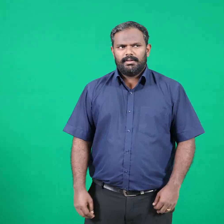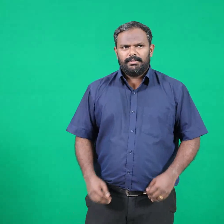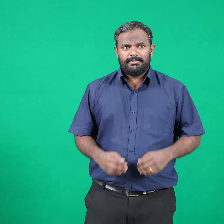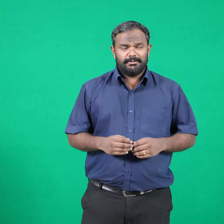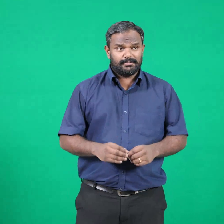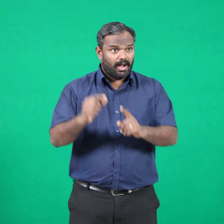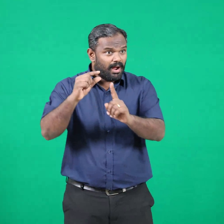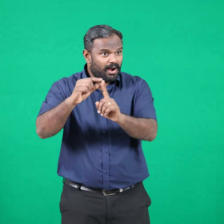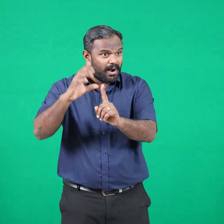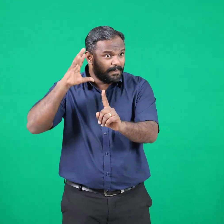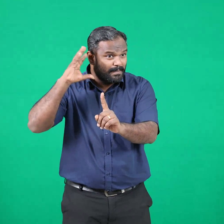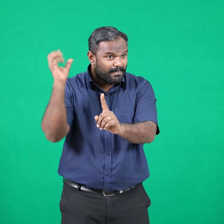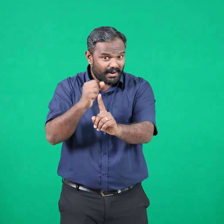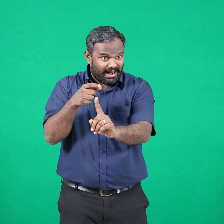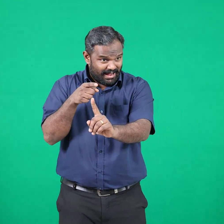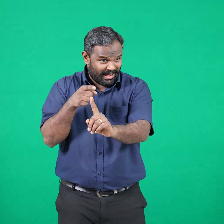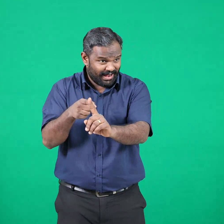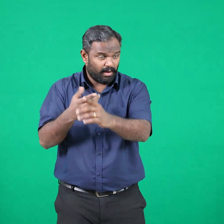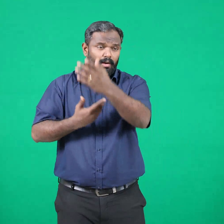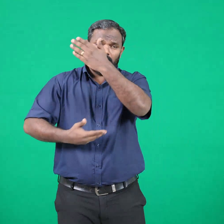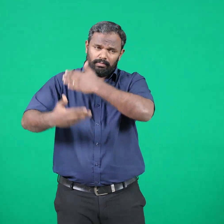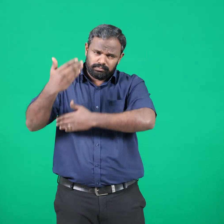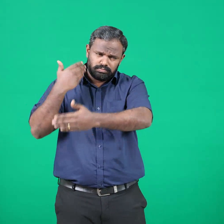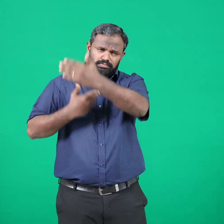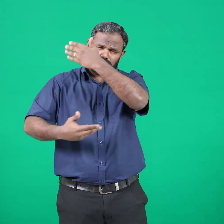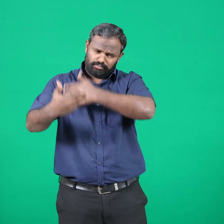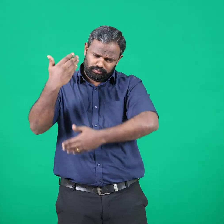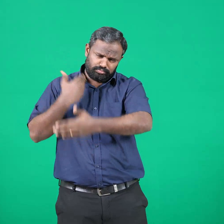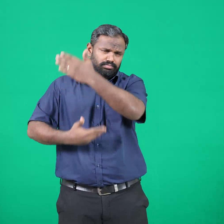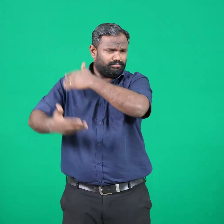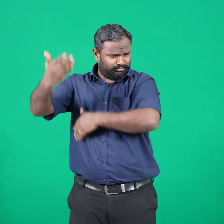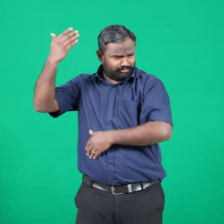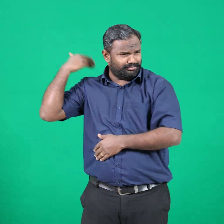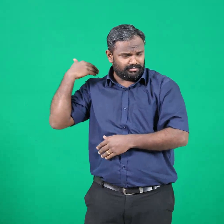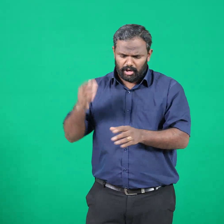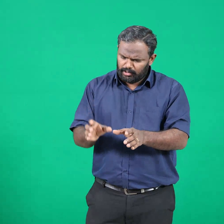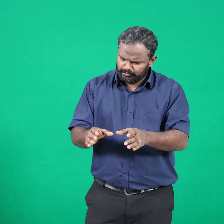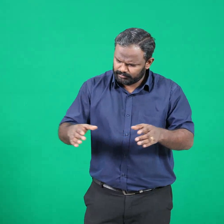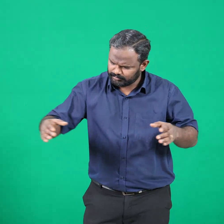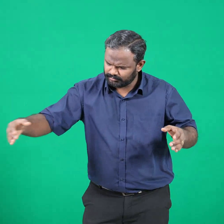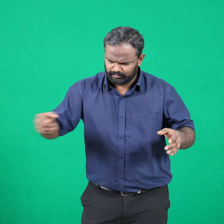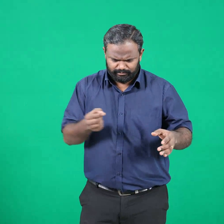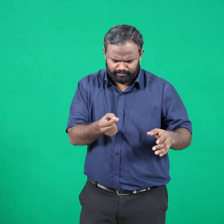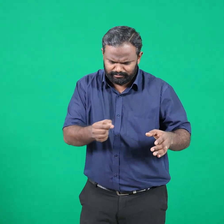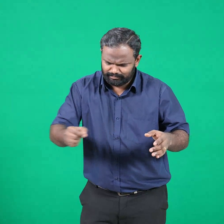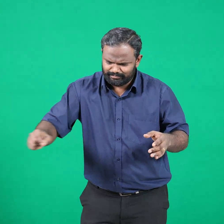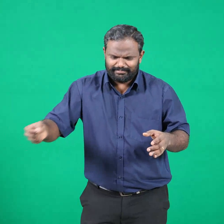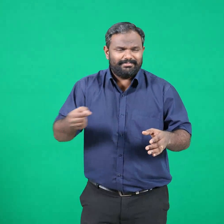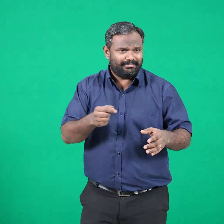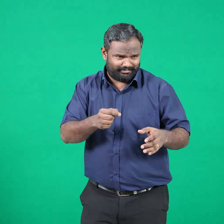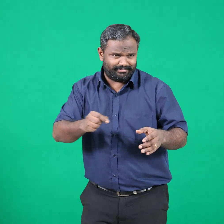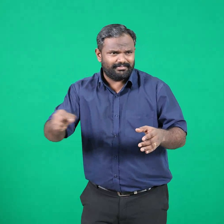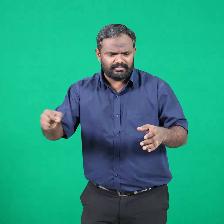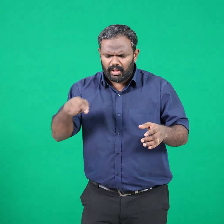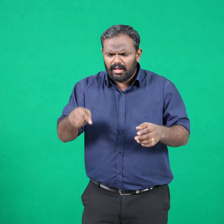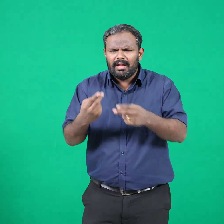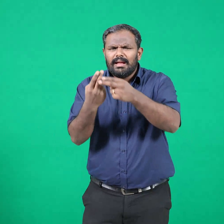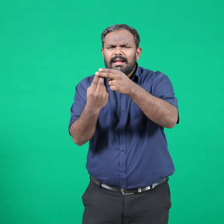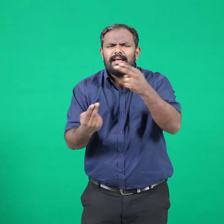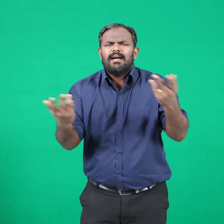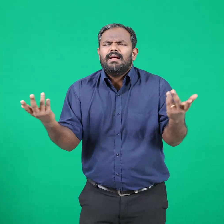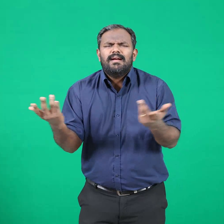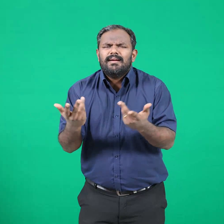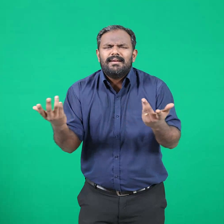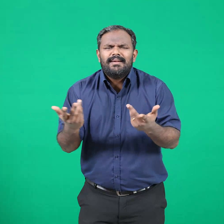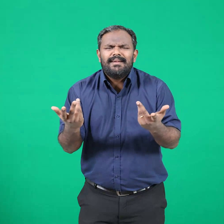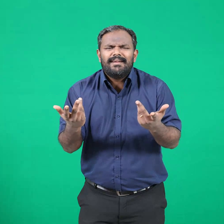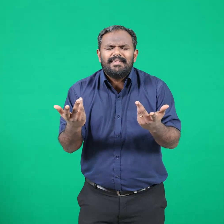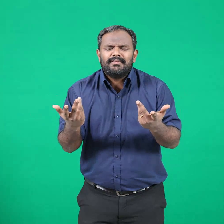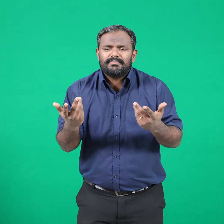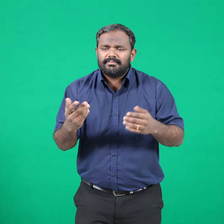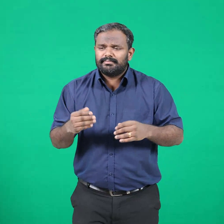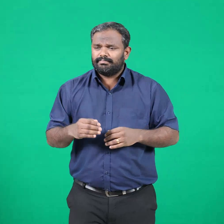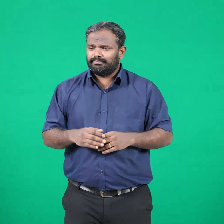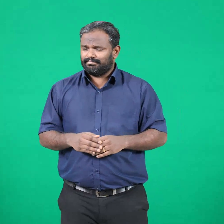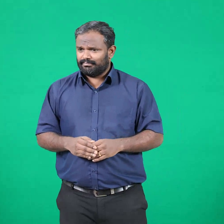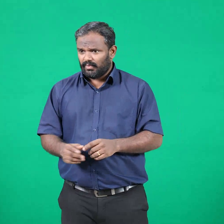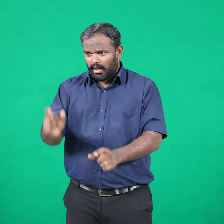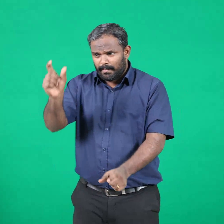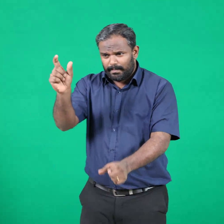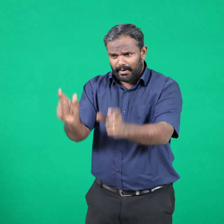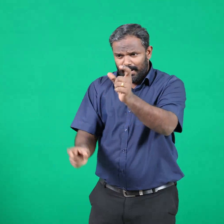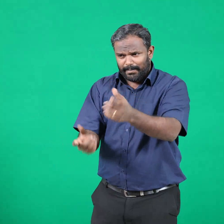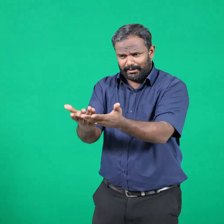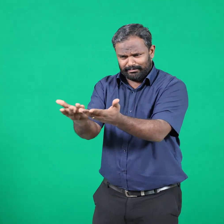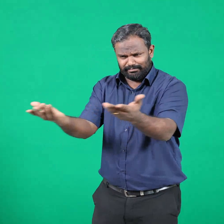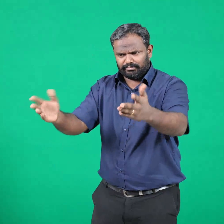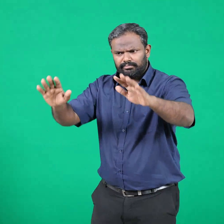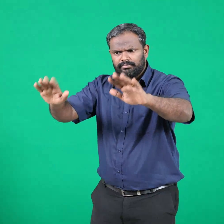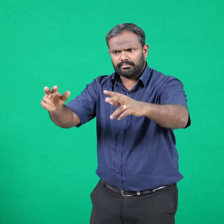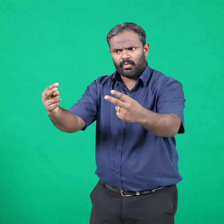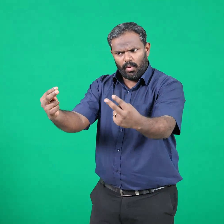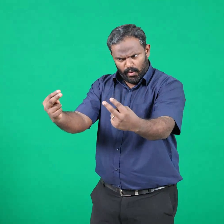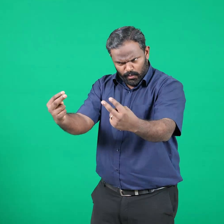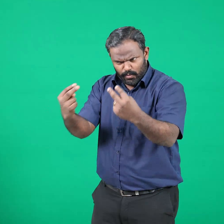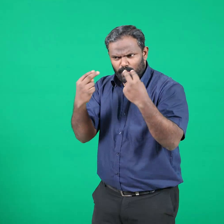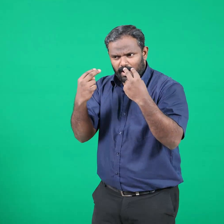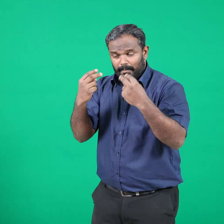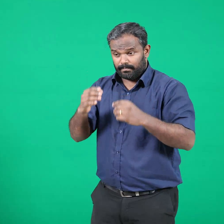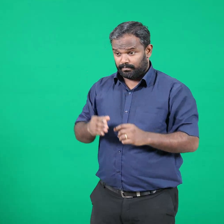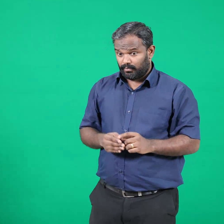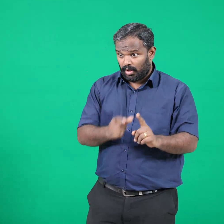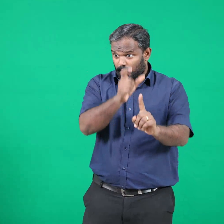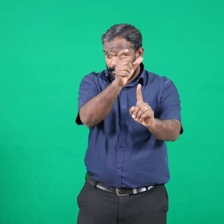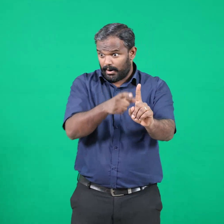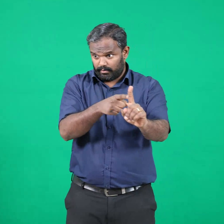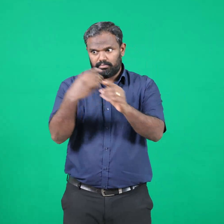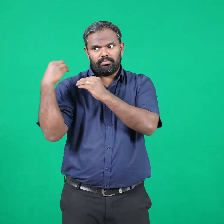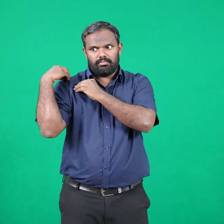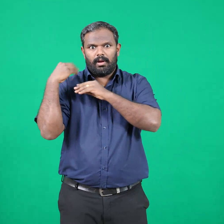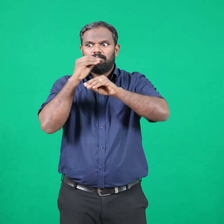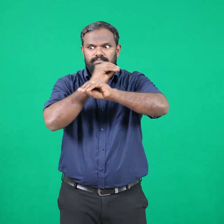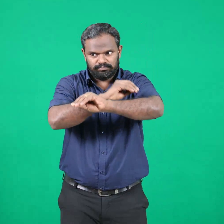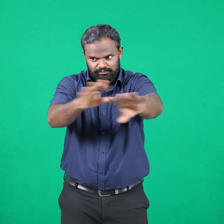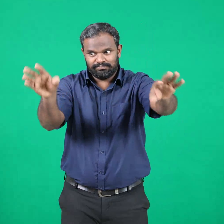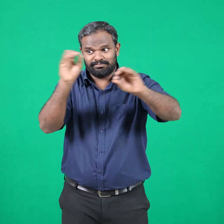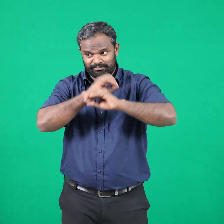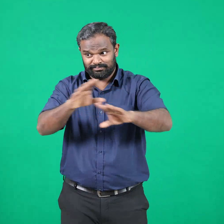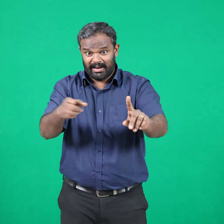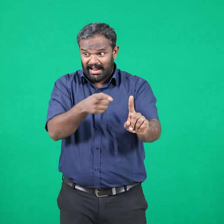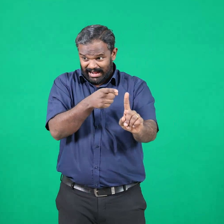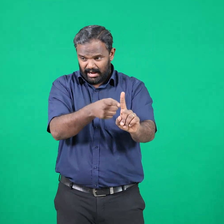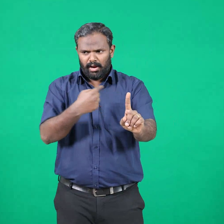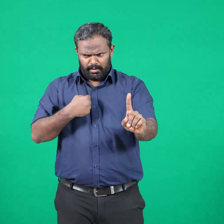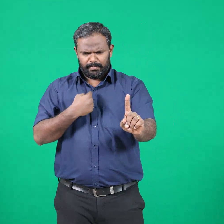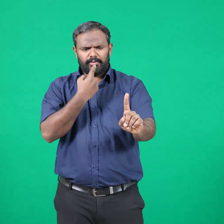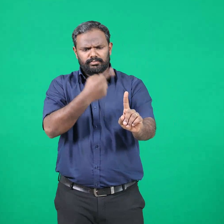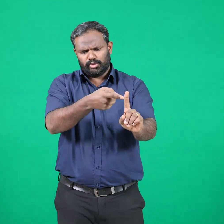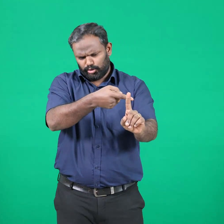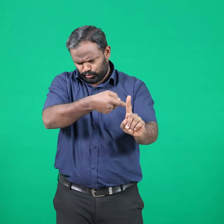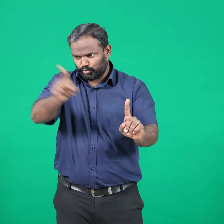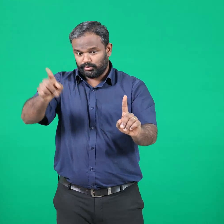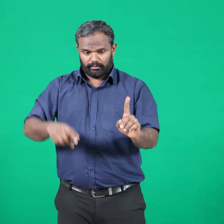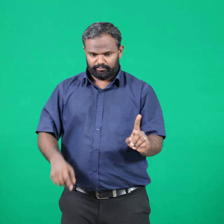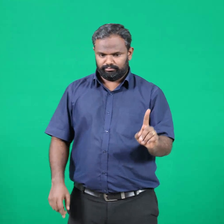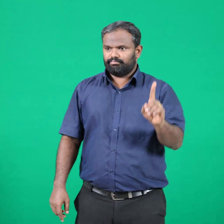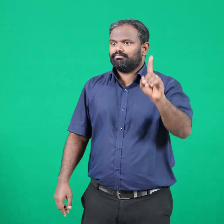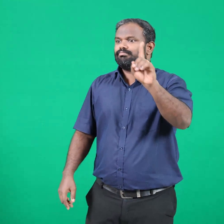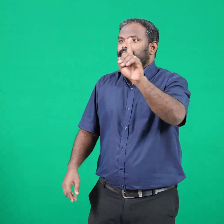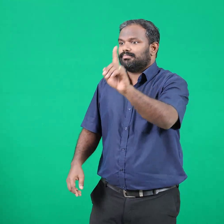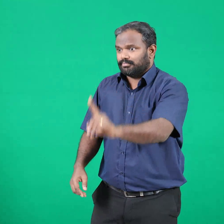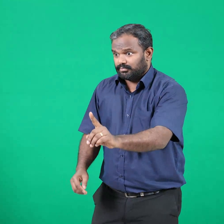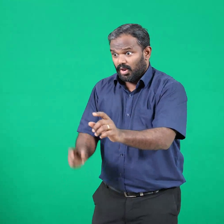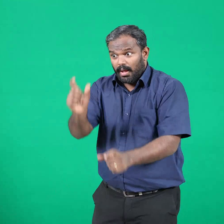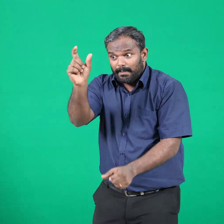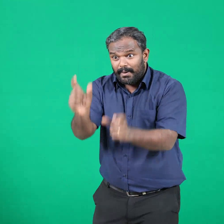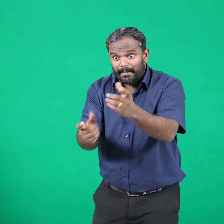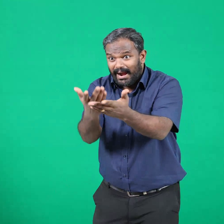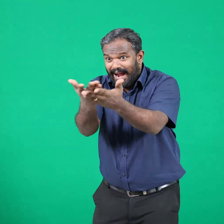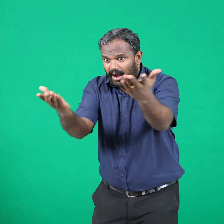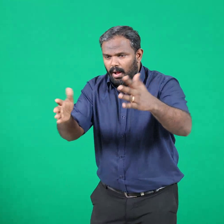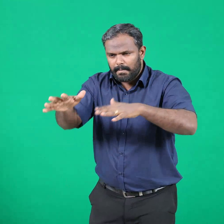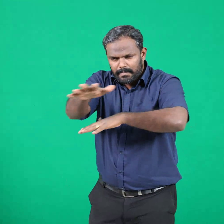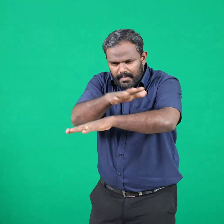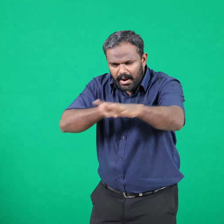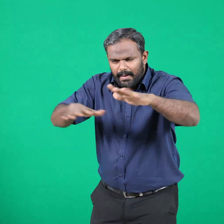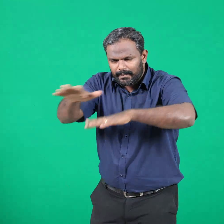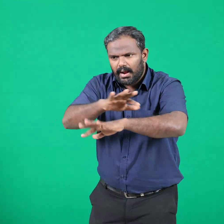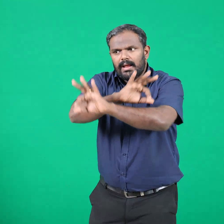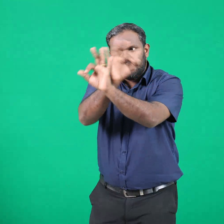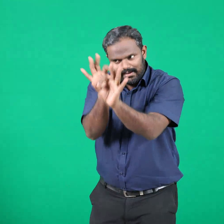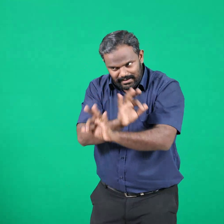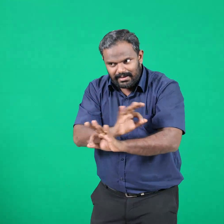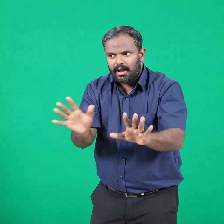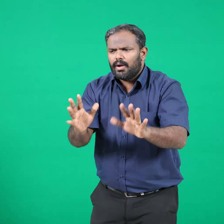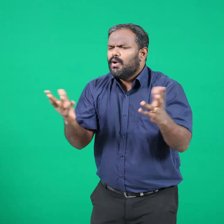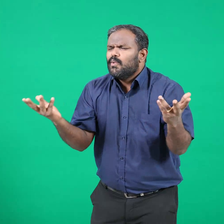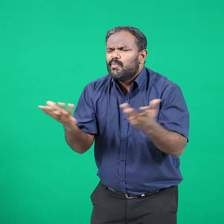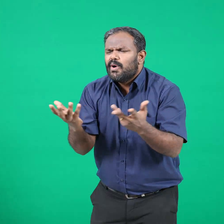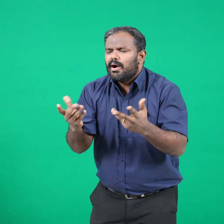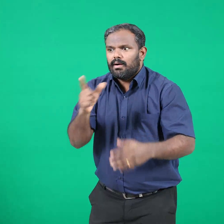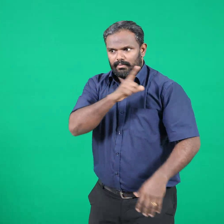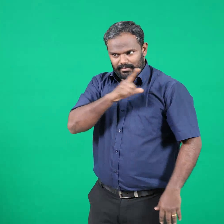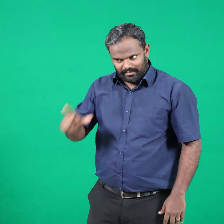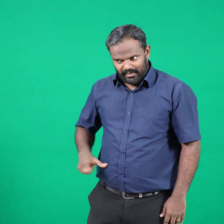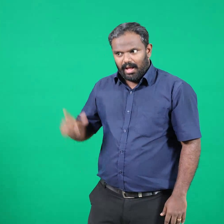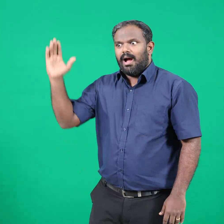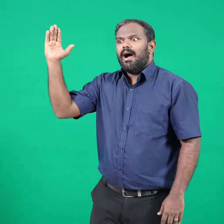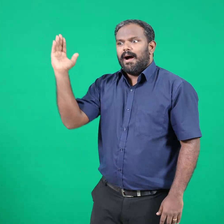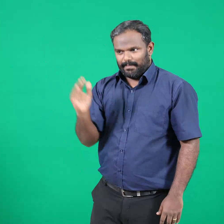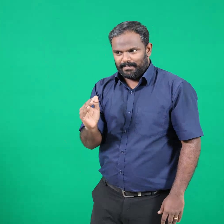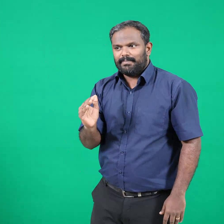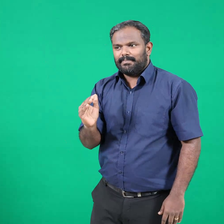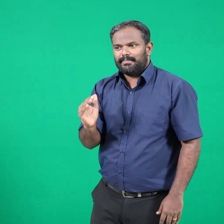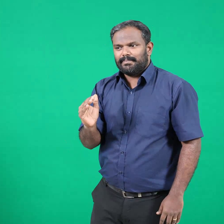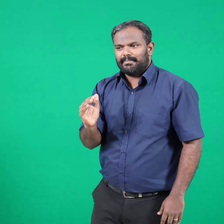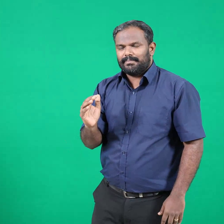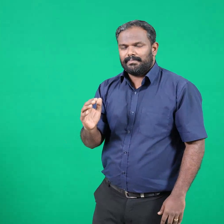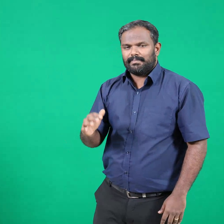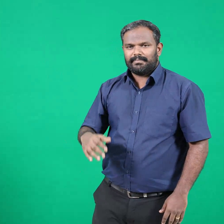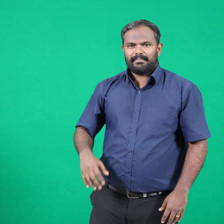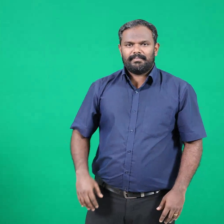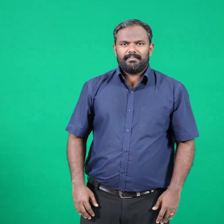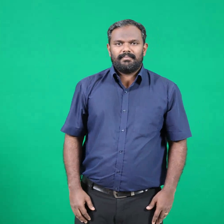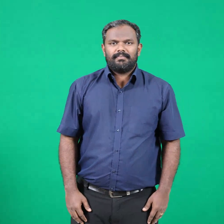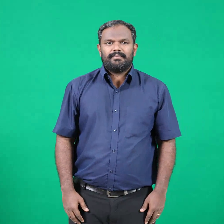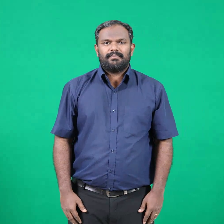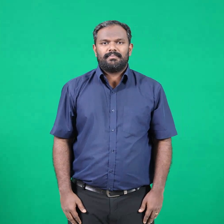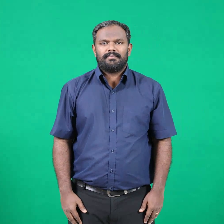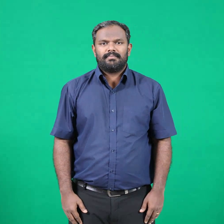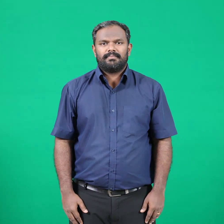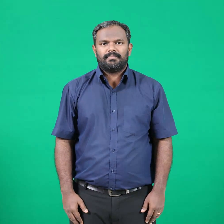This is the one about whom it is written: ' Behold, I will send My messenger ahead of You, who will prepare Your way before You.'